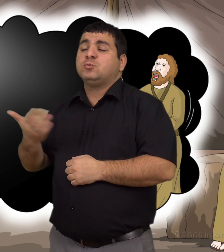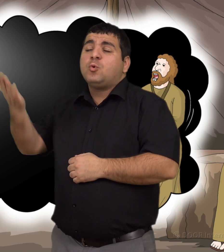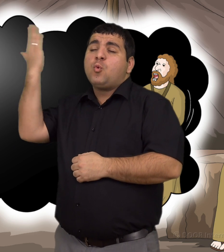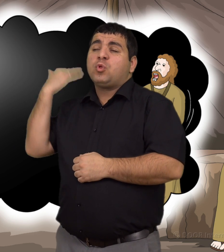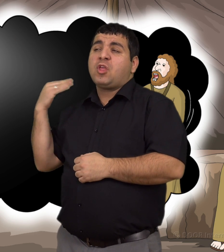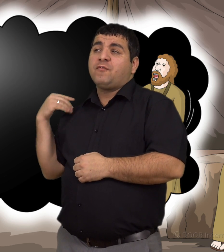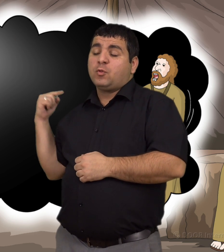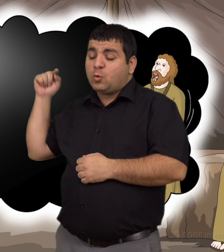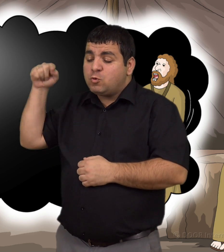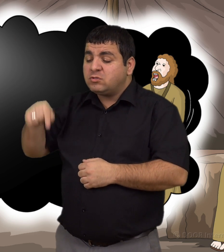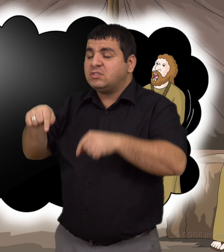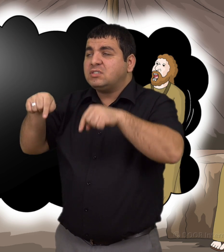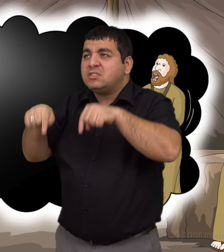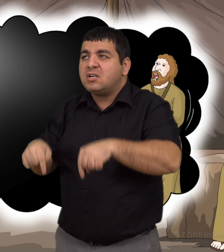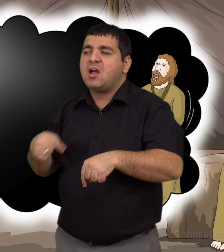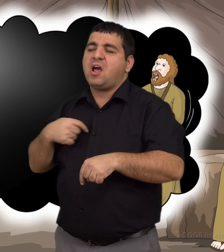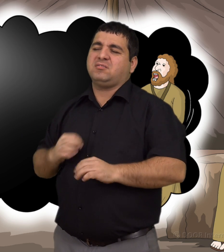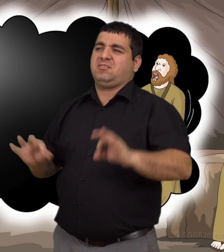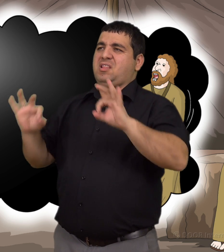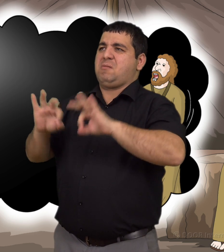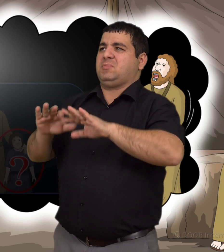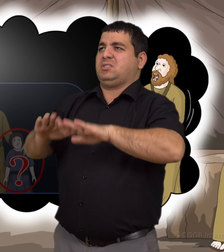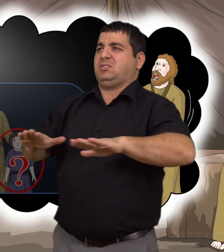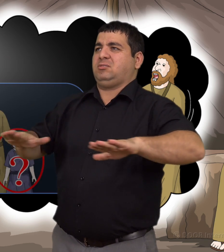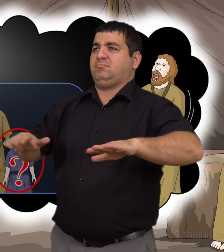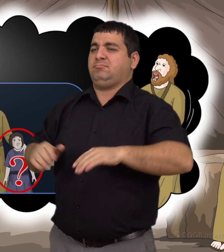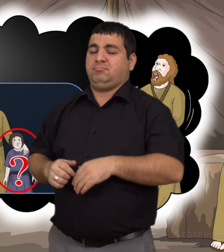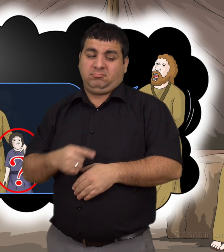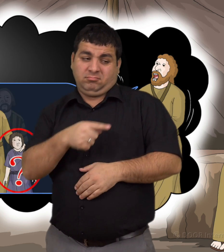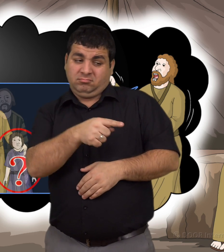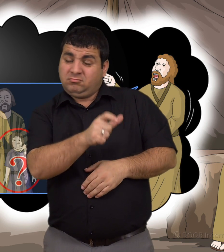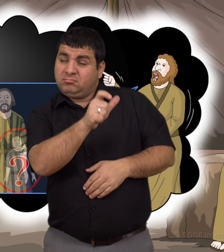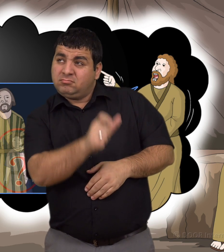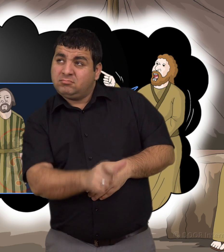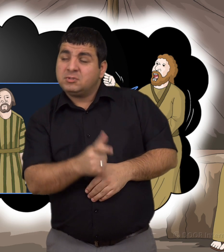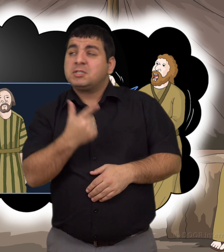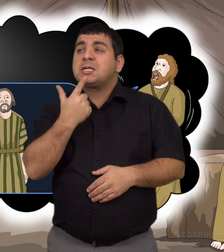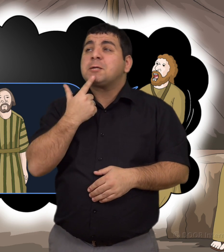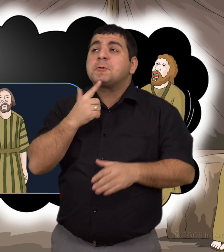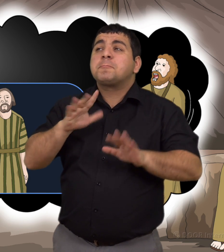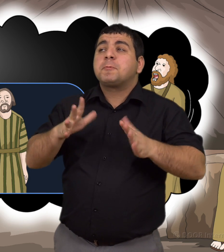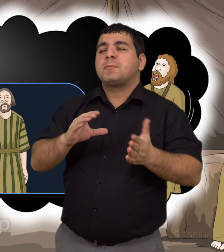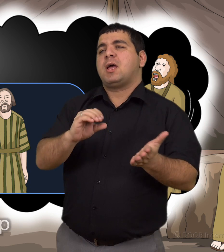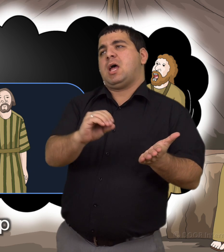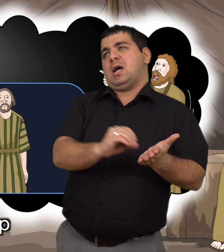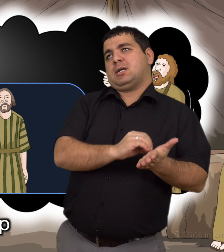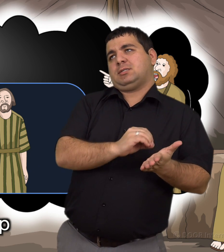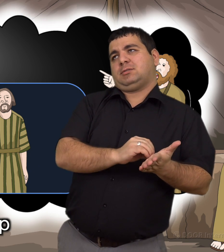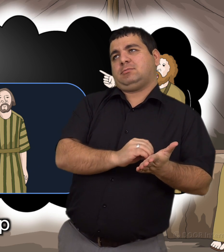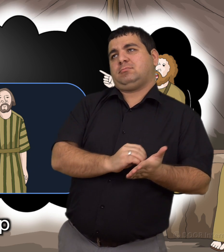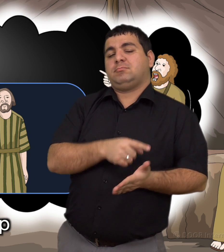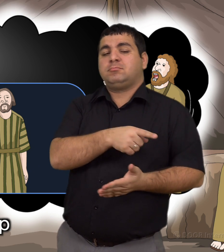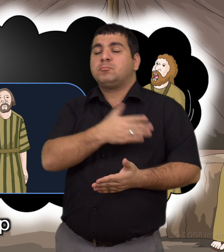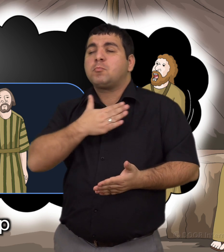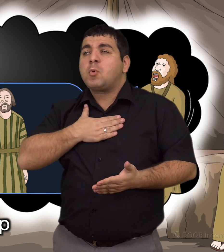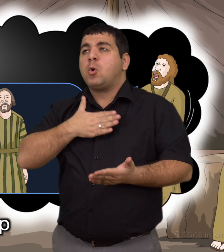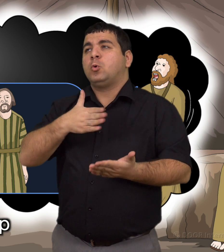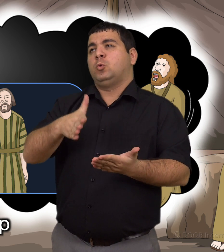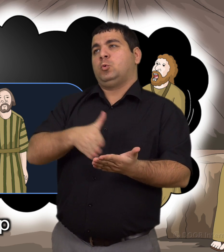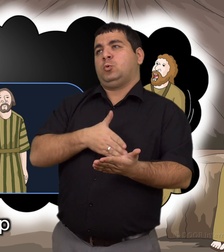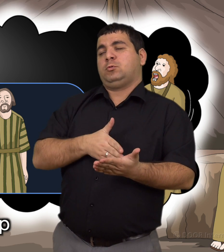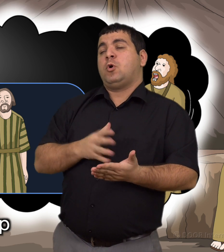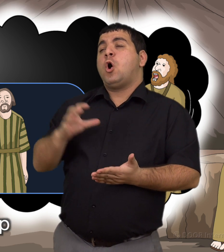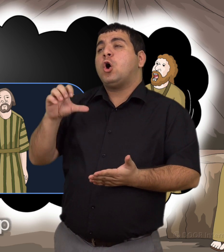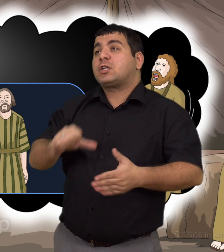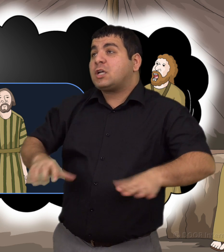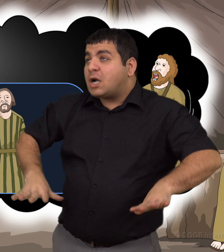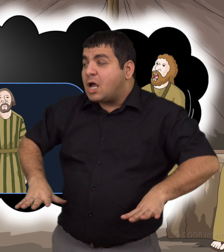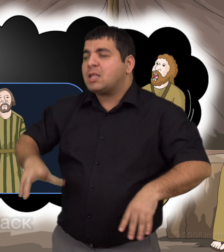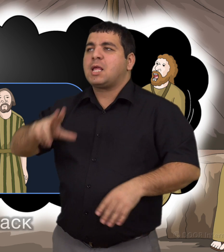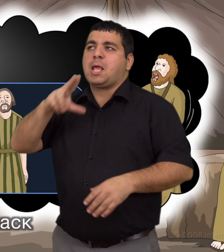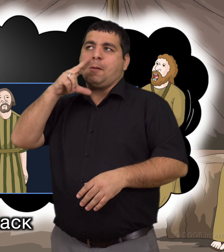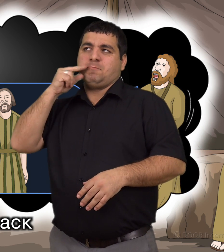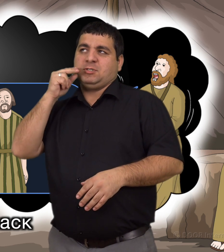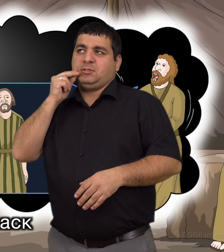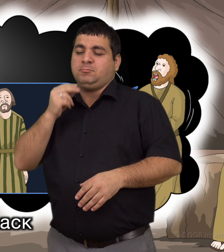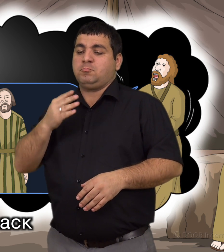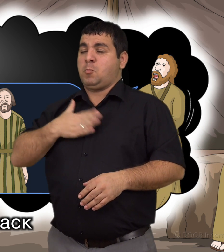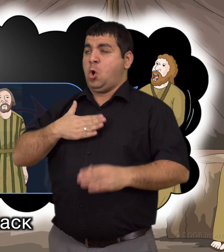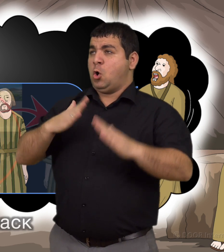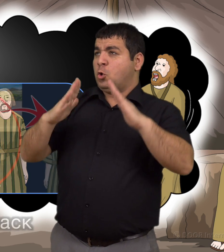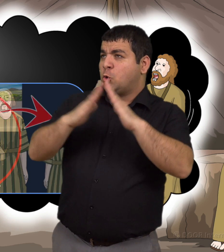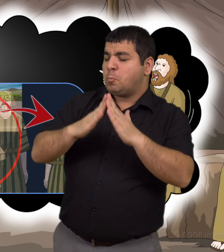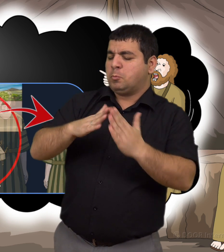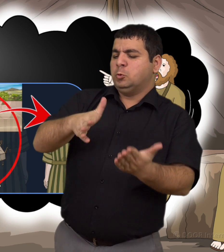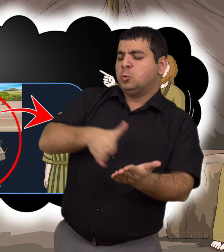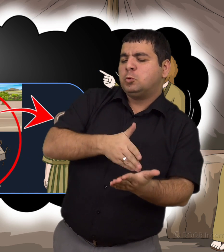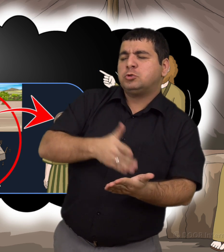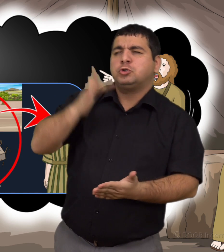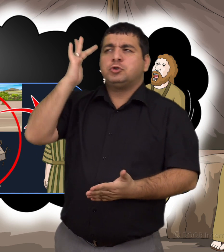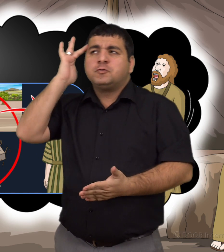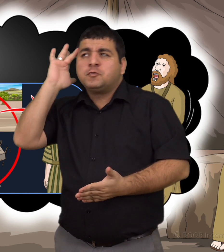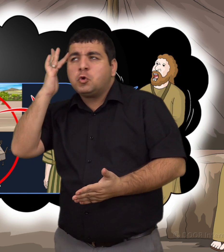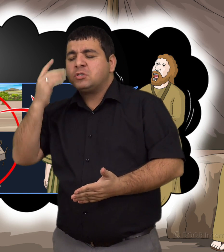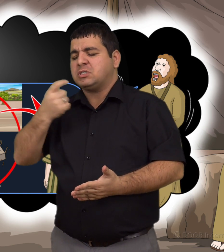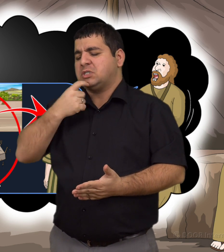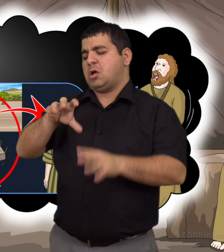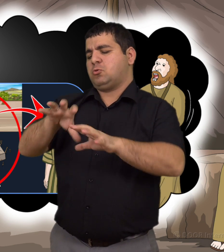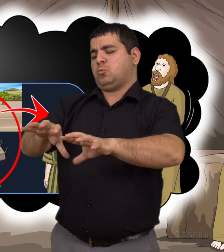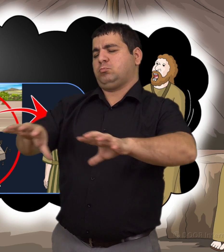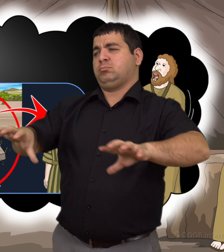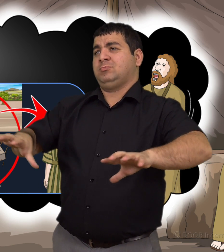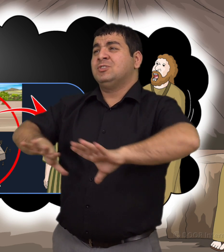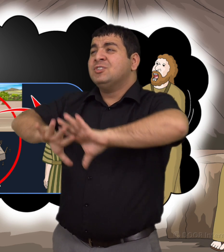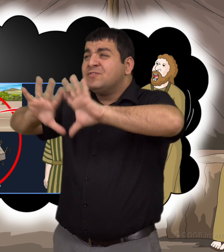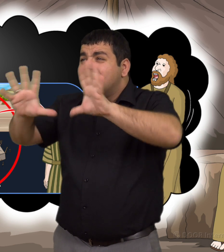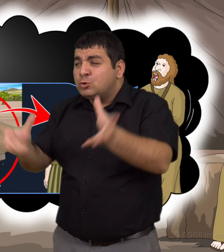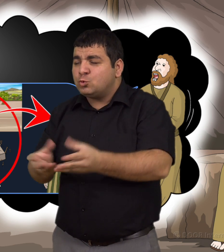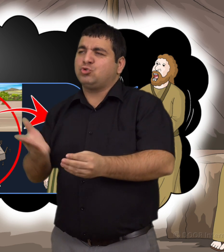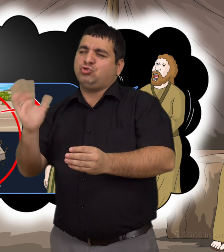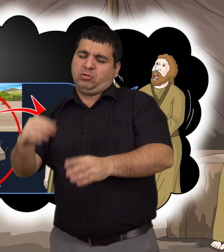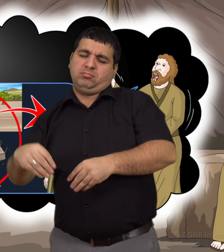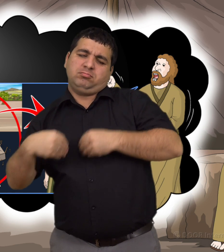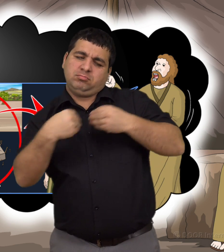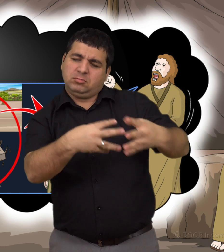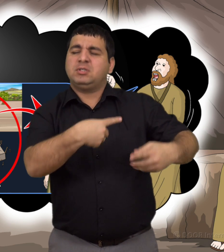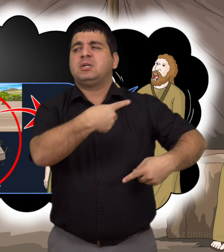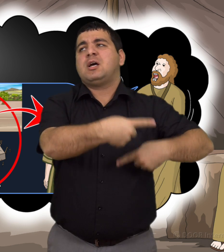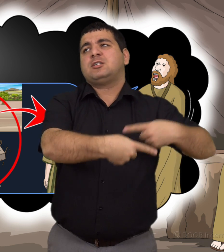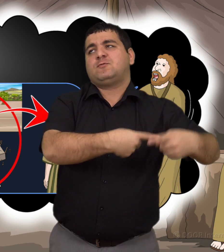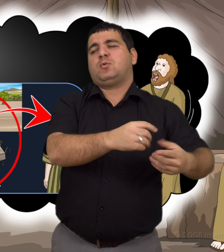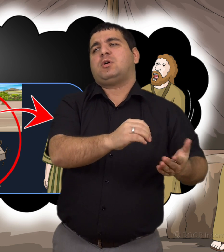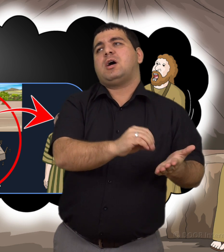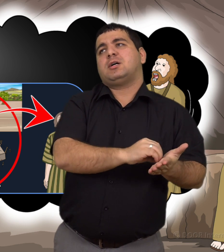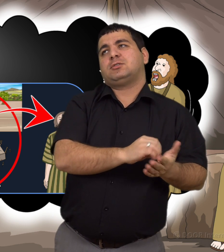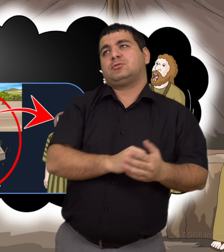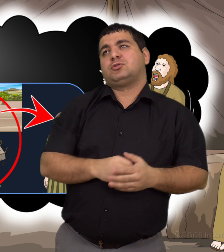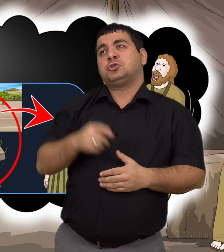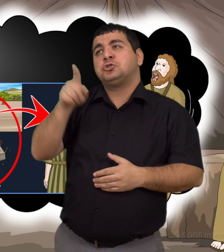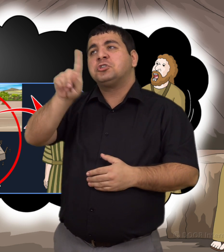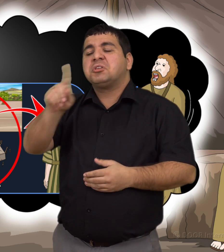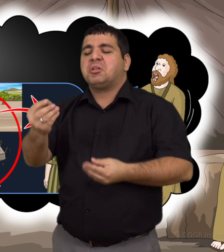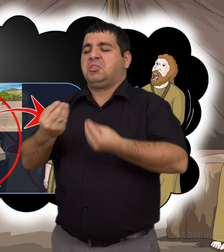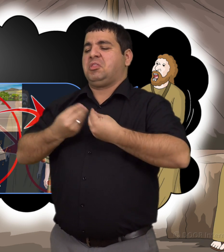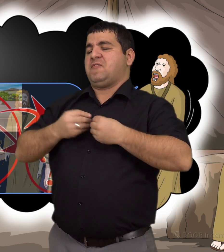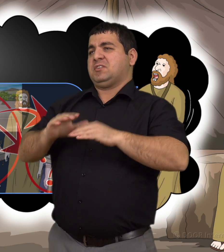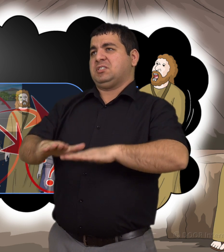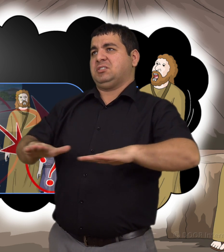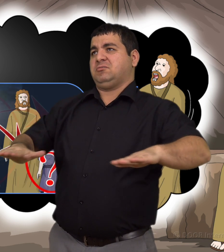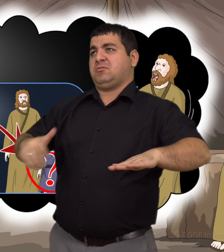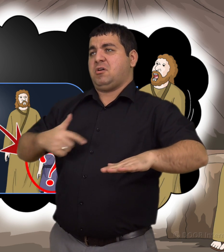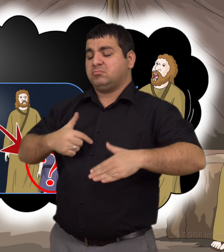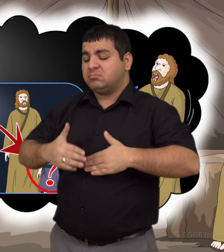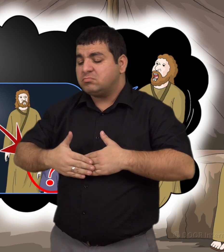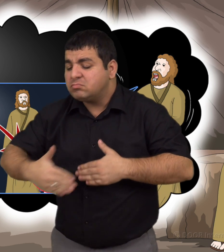But Abram replied, “O Lord GOD, what can You give me, since I remain childless, and the heir of my house is Eliezer of Damascus?”